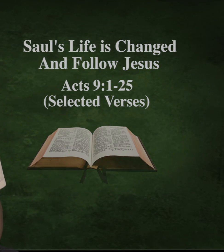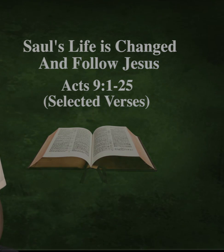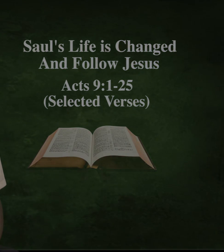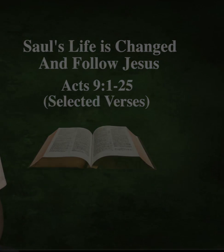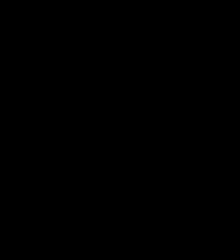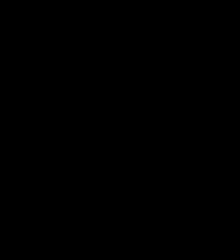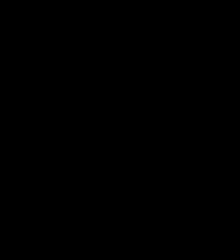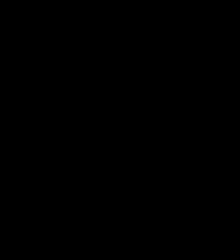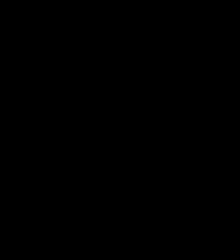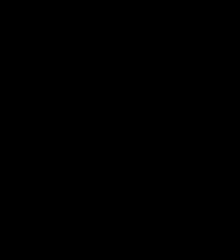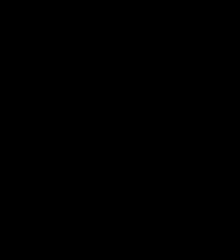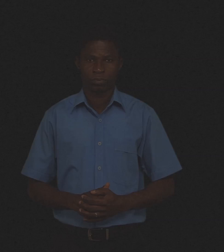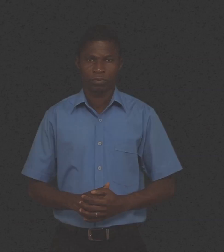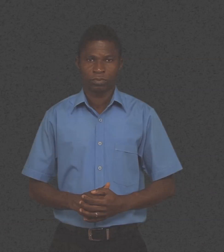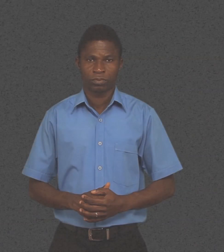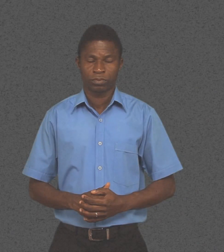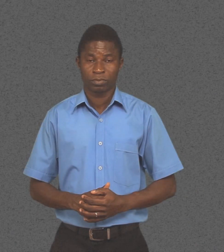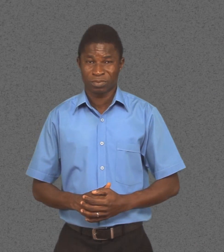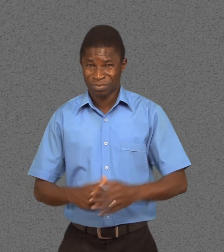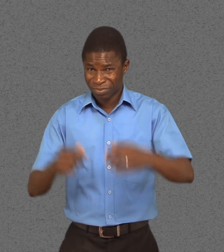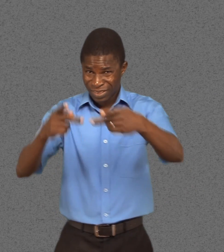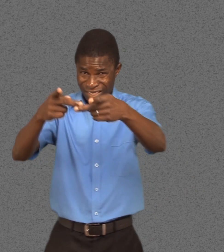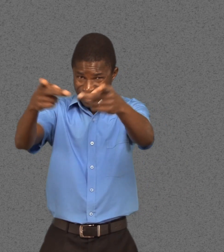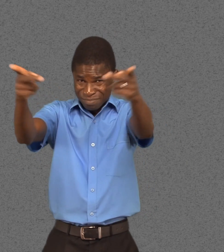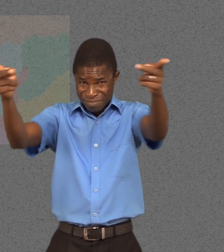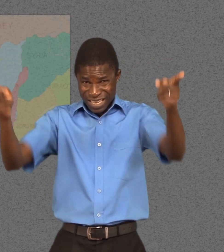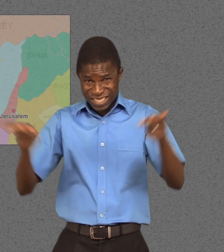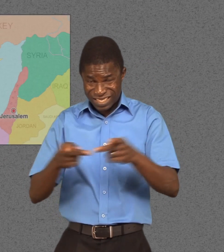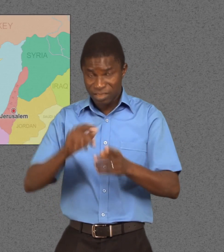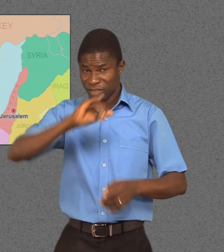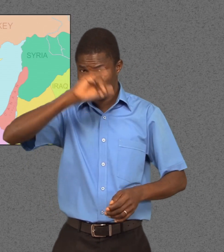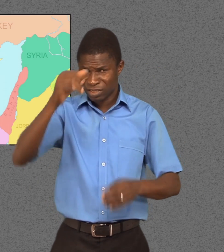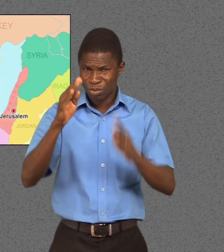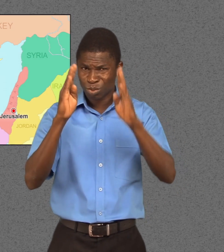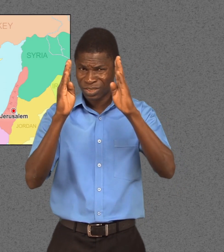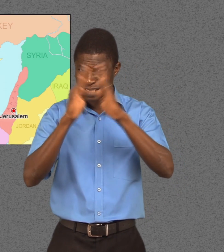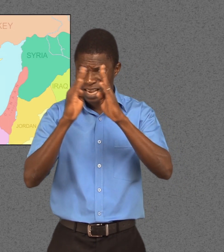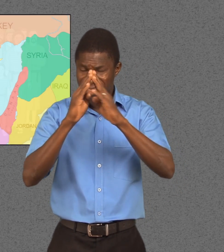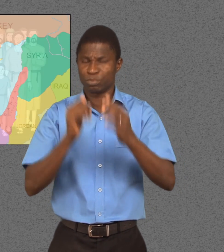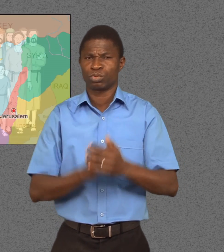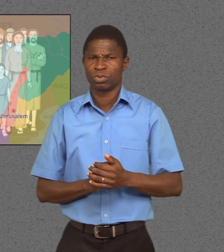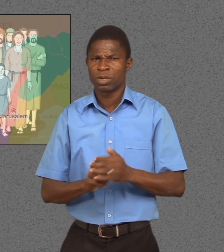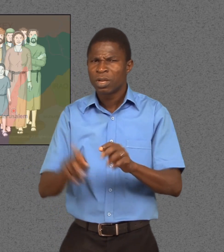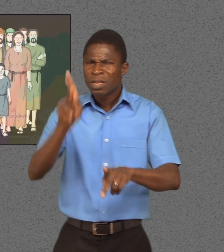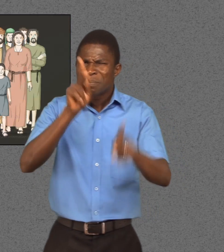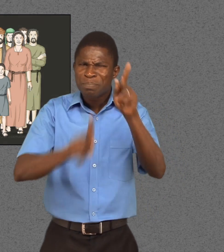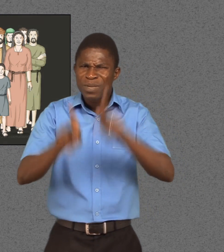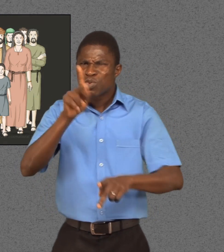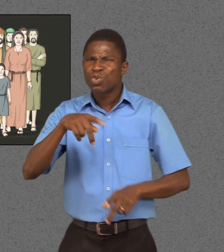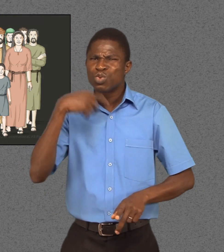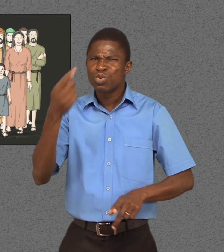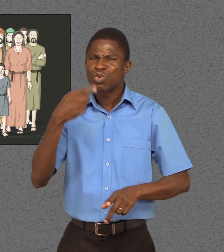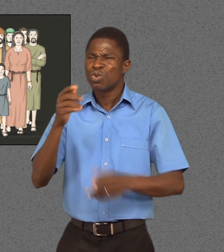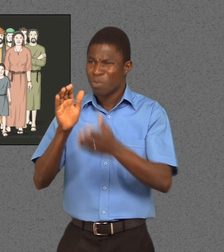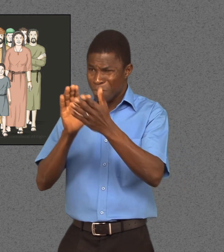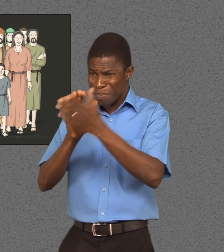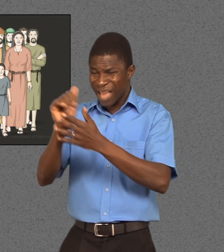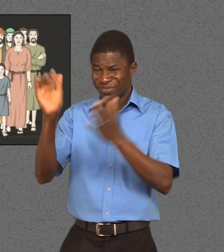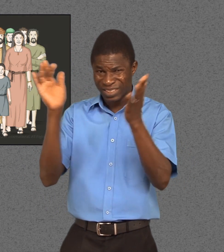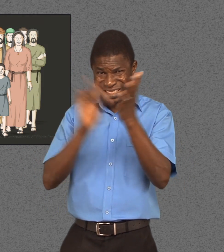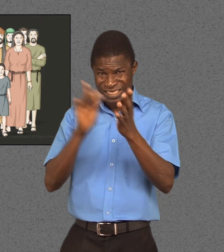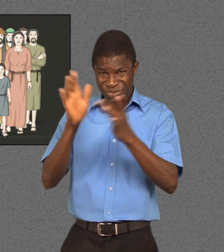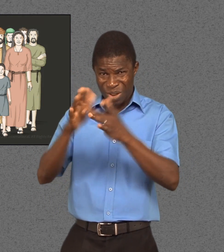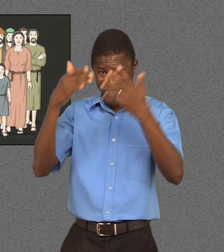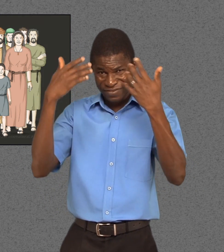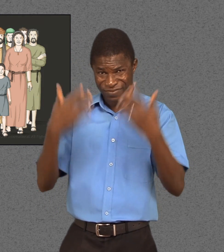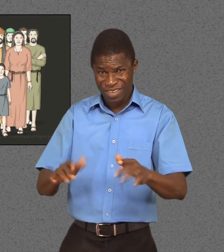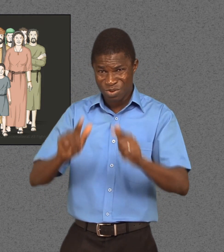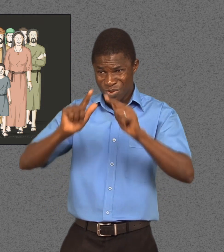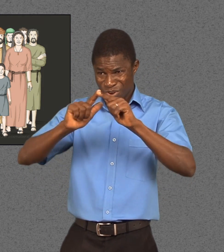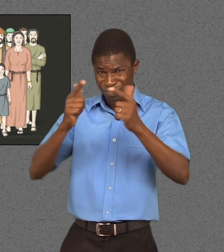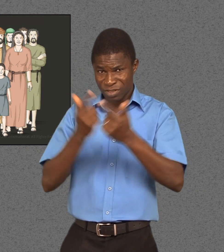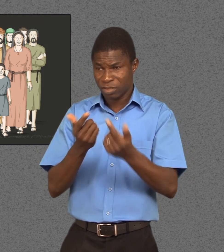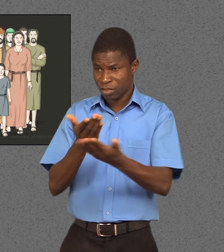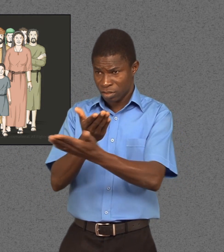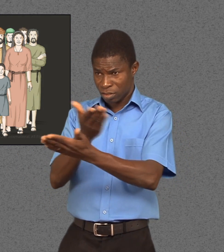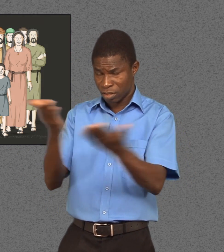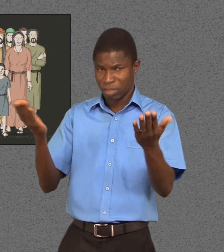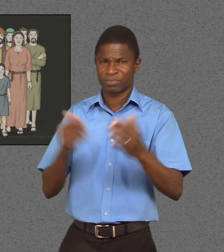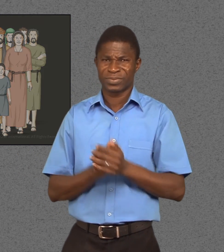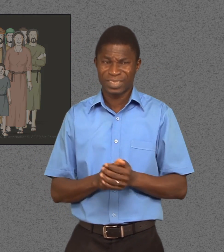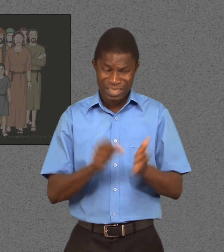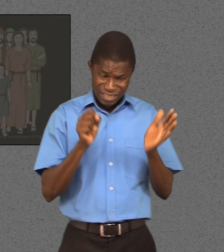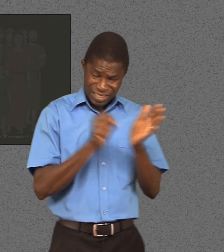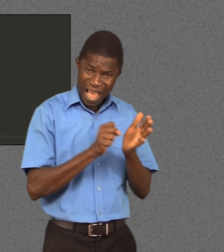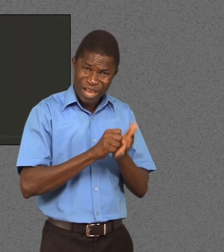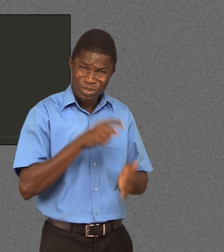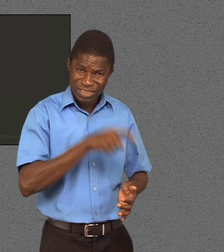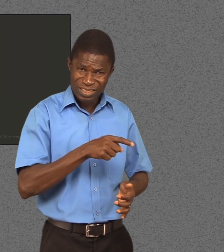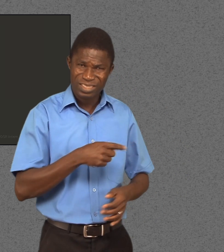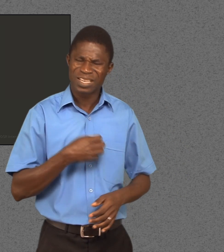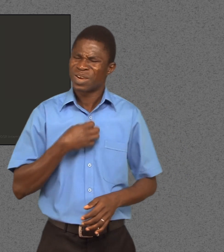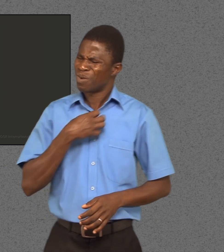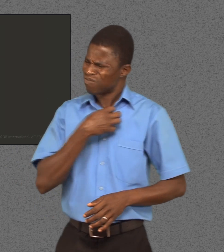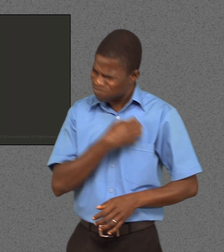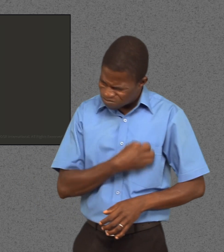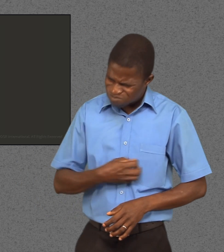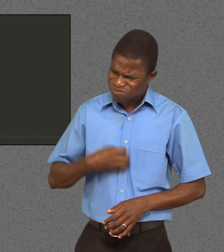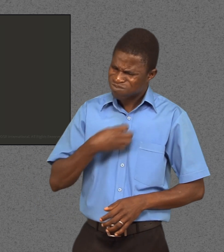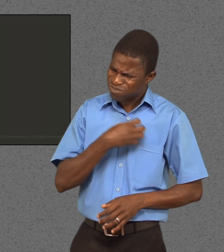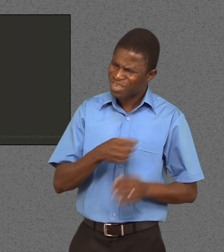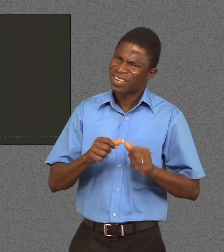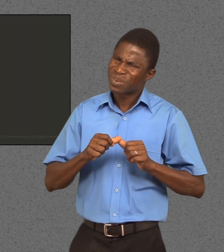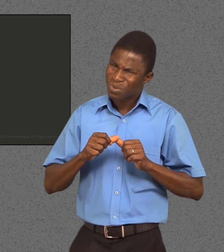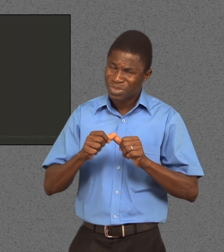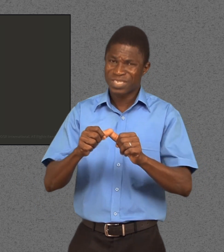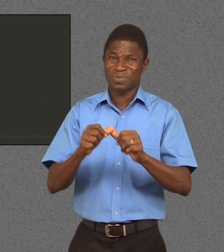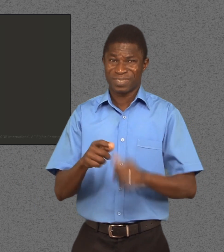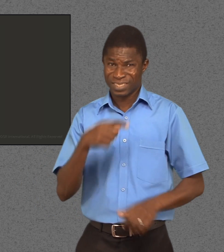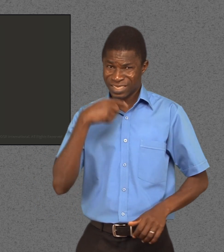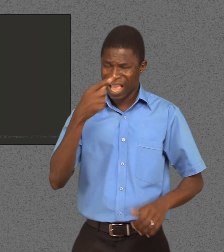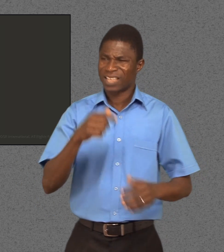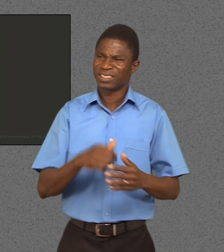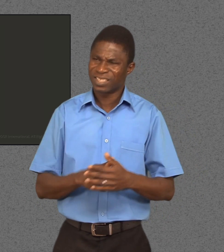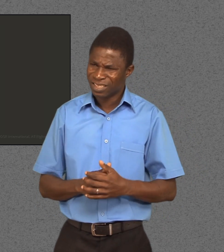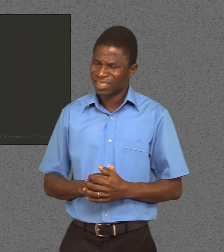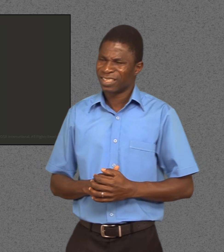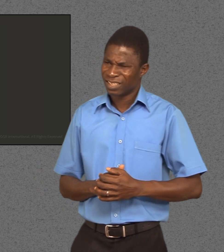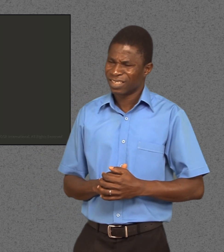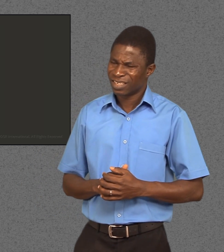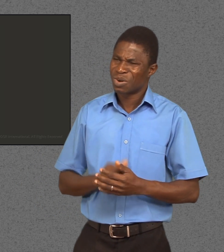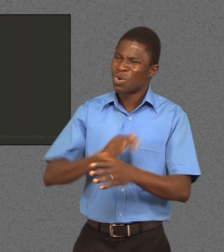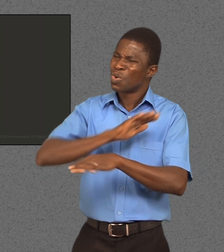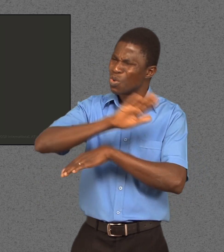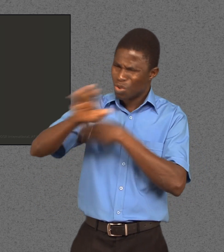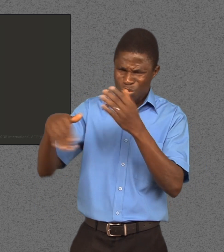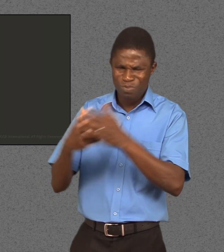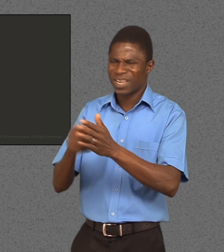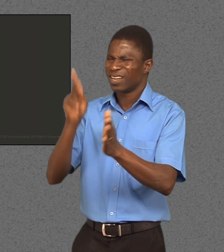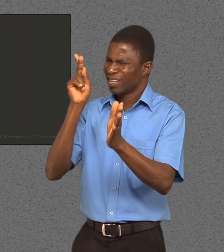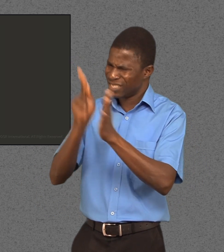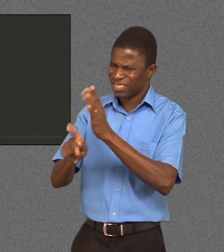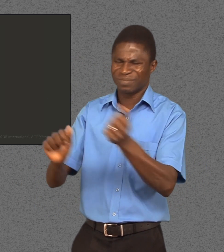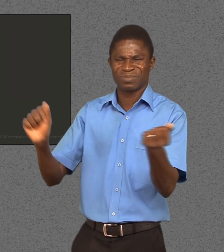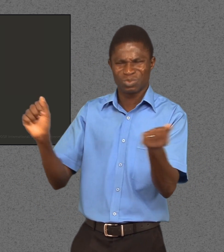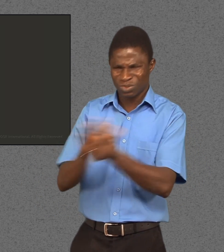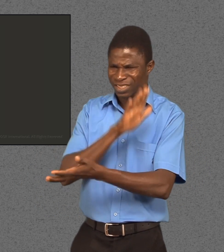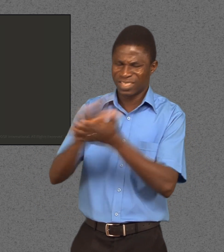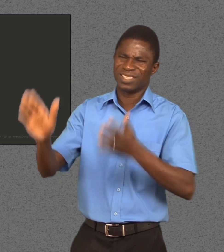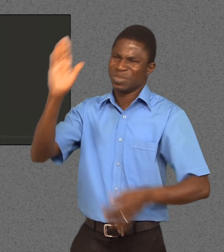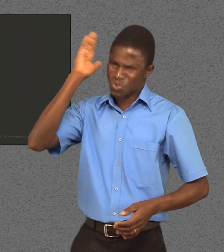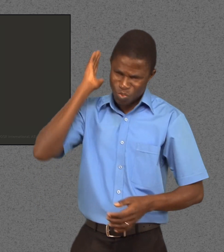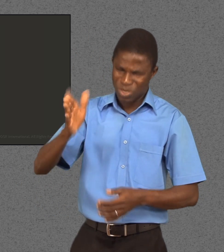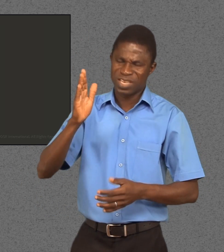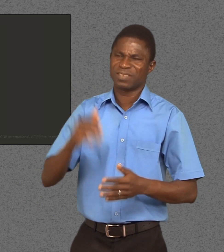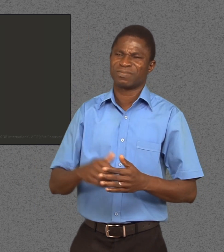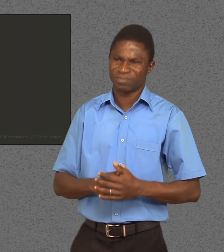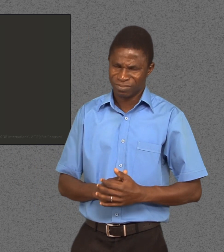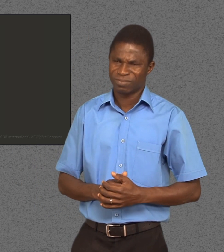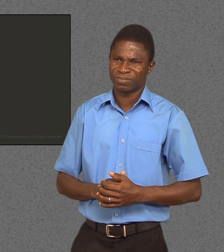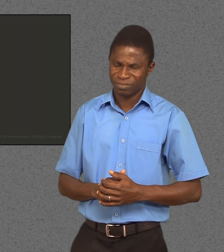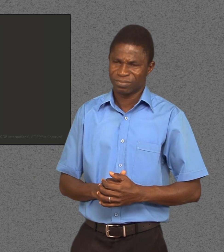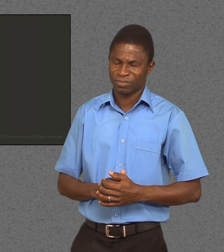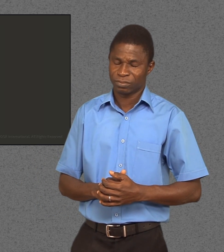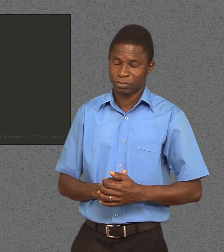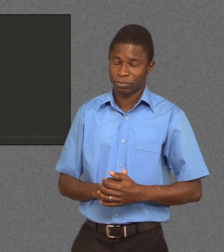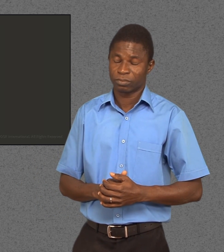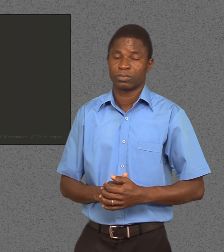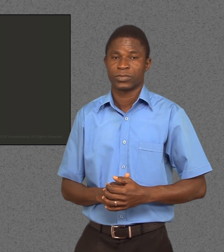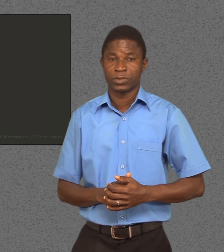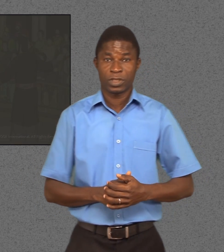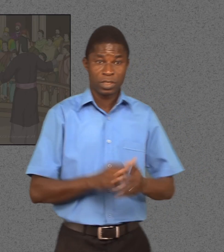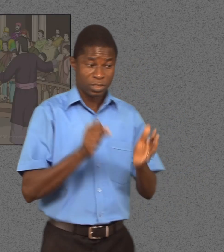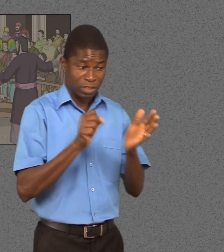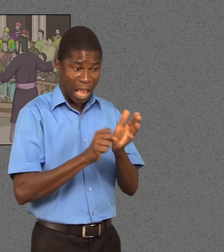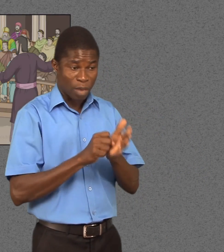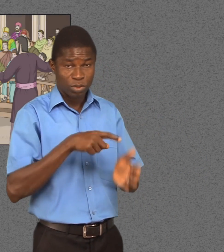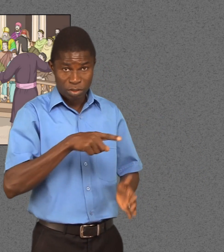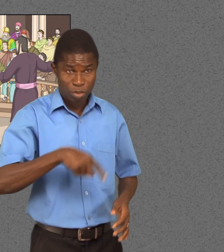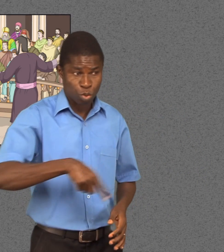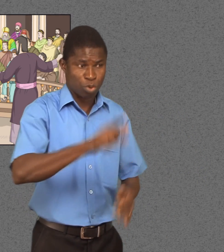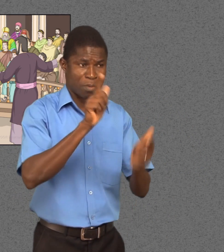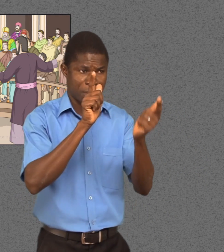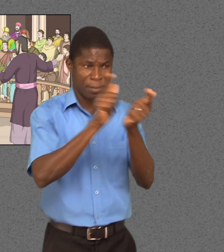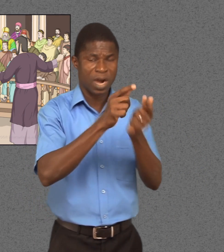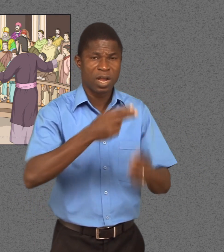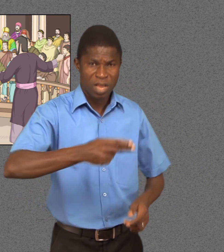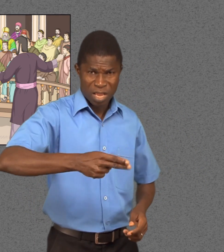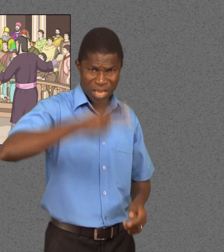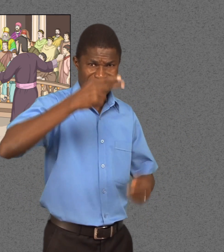Meanwhile, Saul was still breathing out murderous threats against the disciples of the Lord.